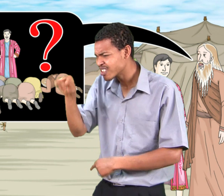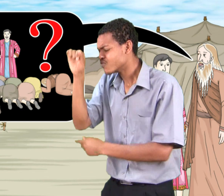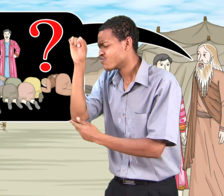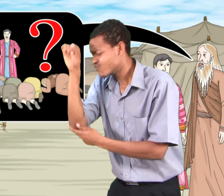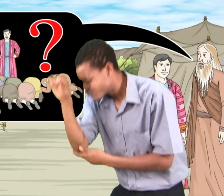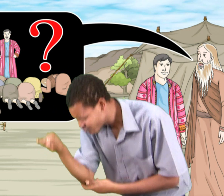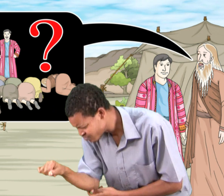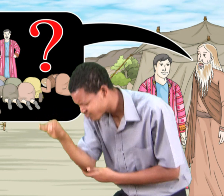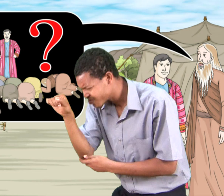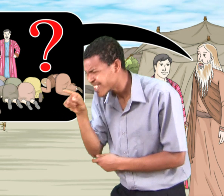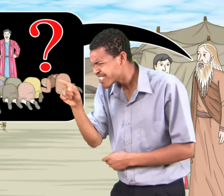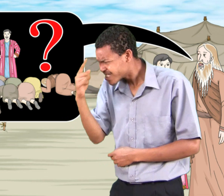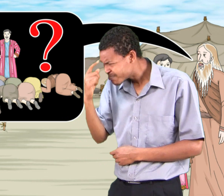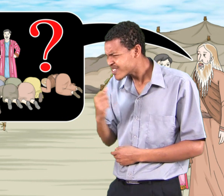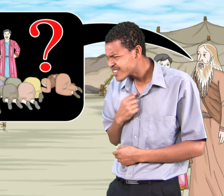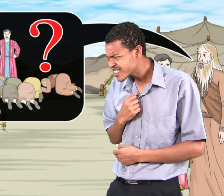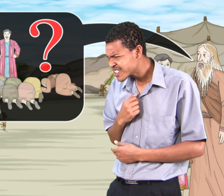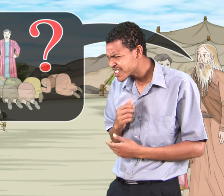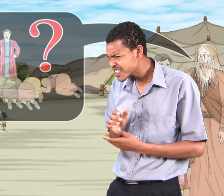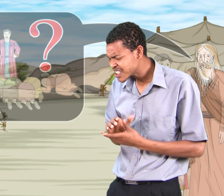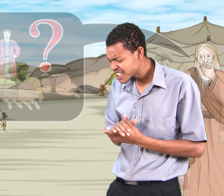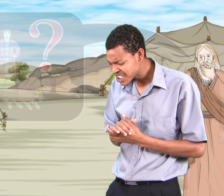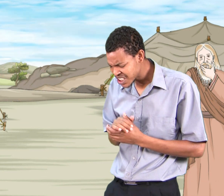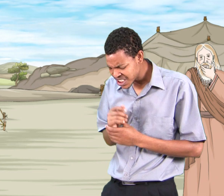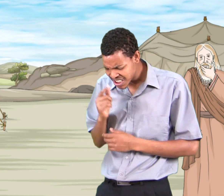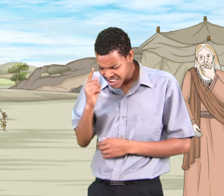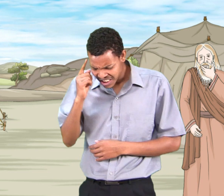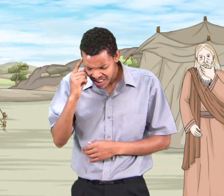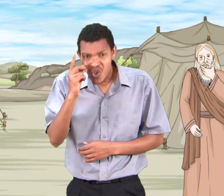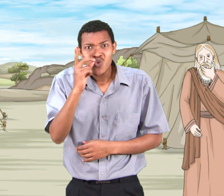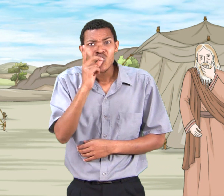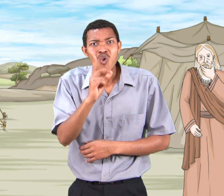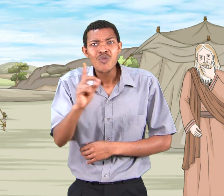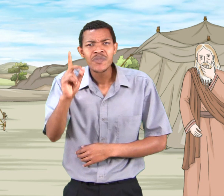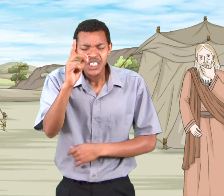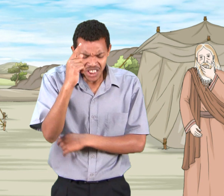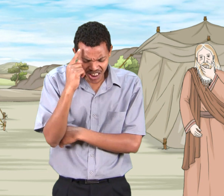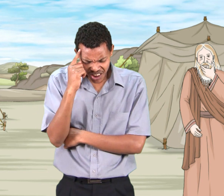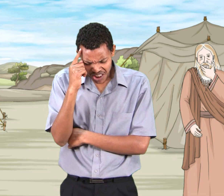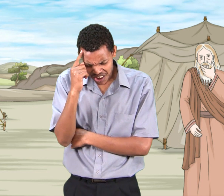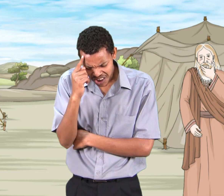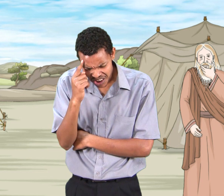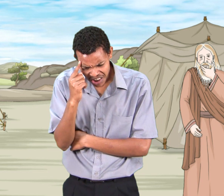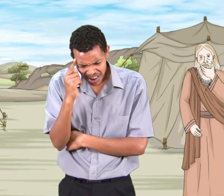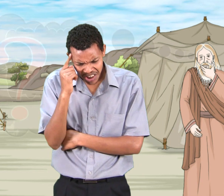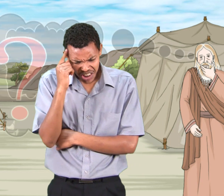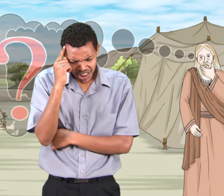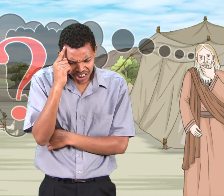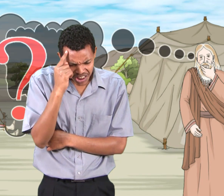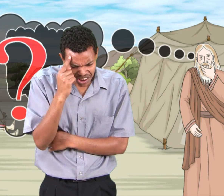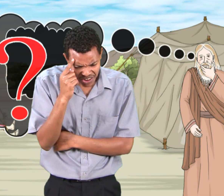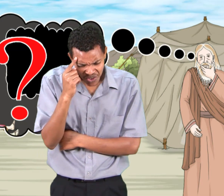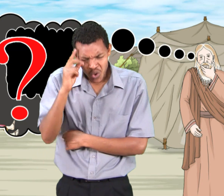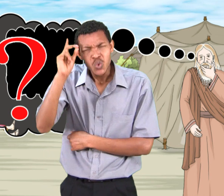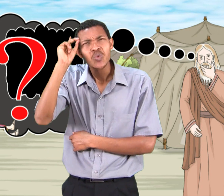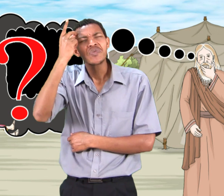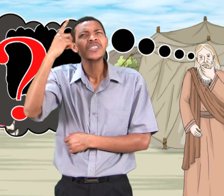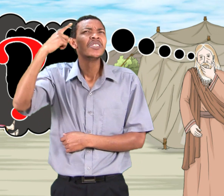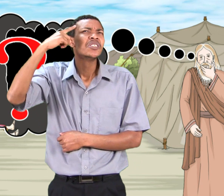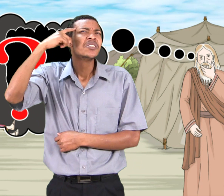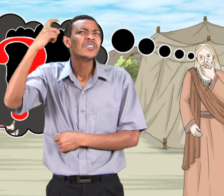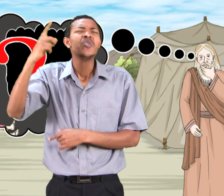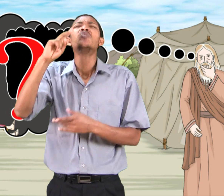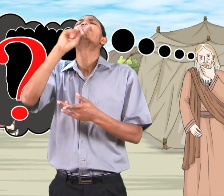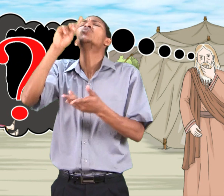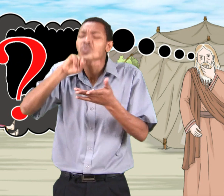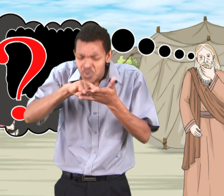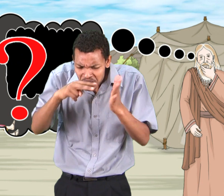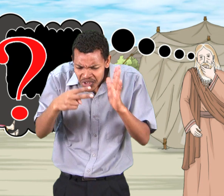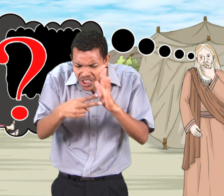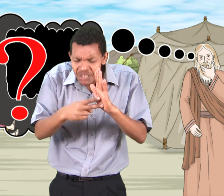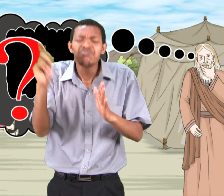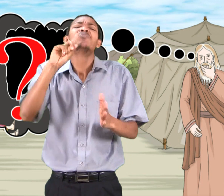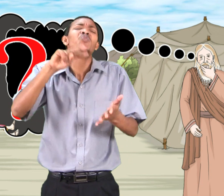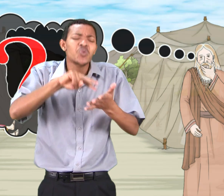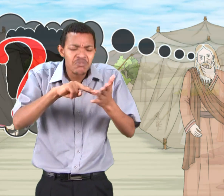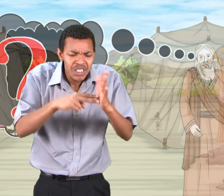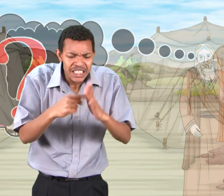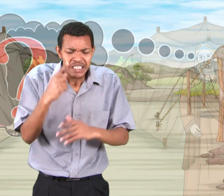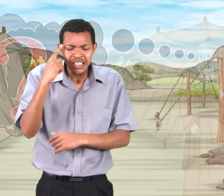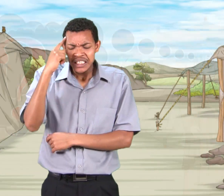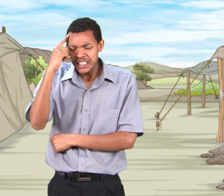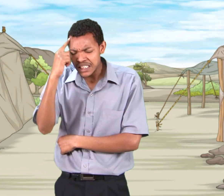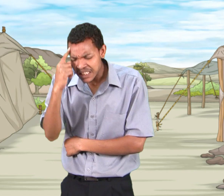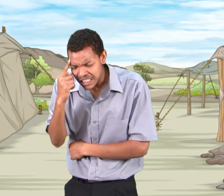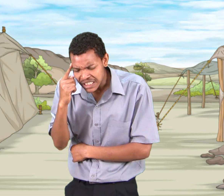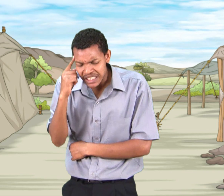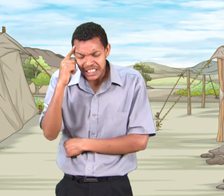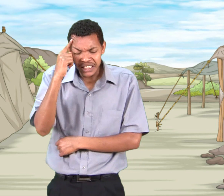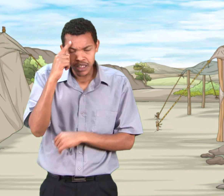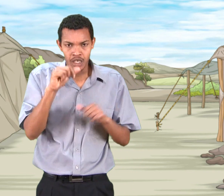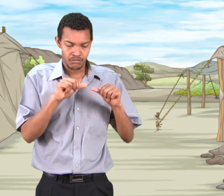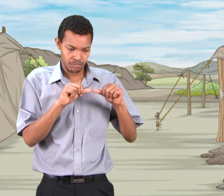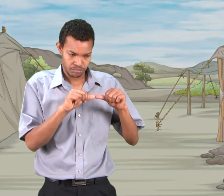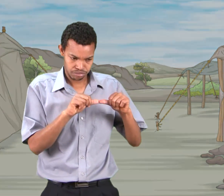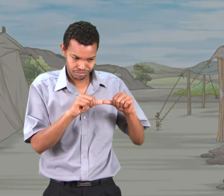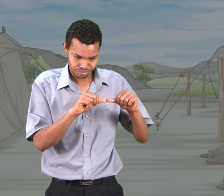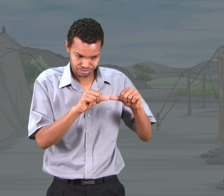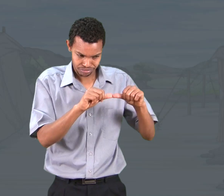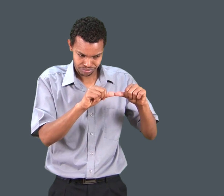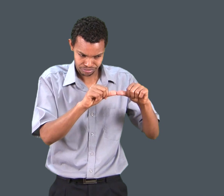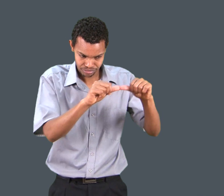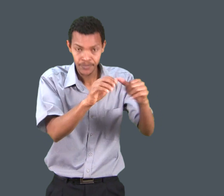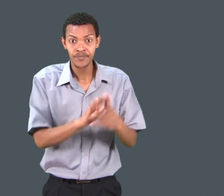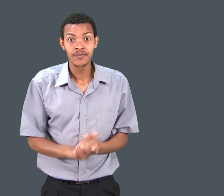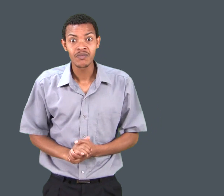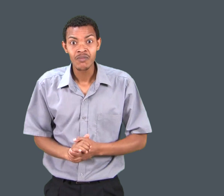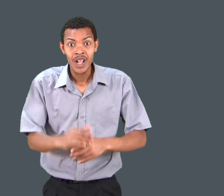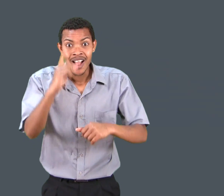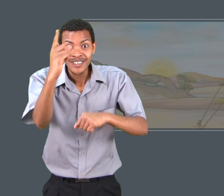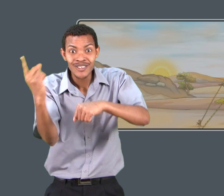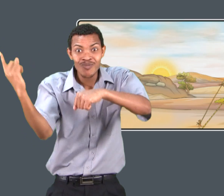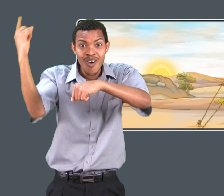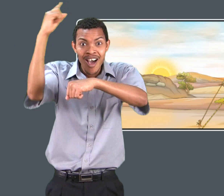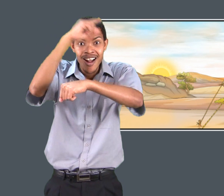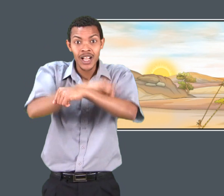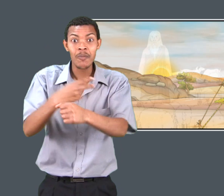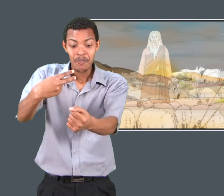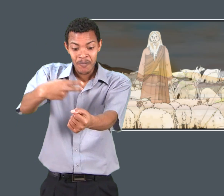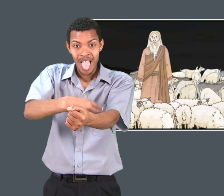And his brothers were jealous of him, but his father kept in mind what he had said.